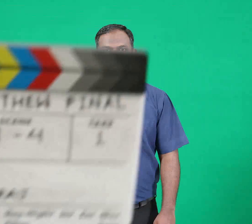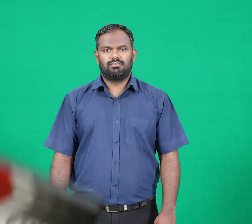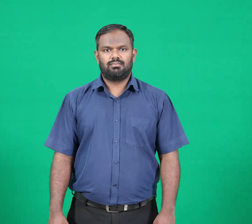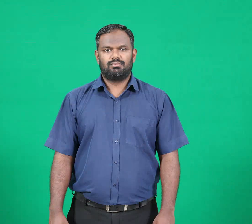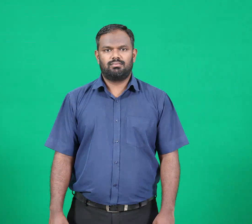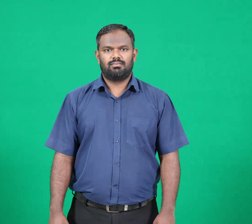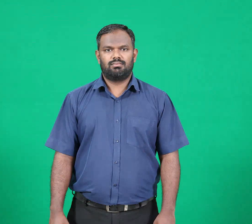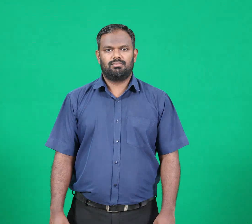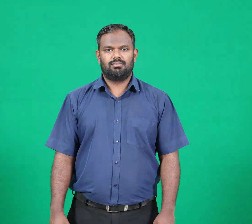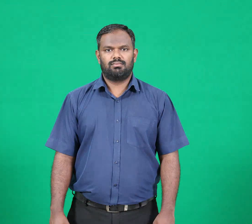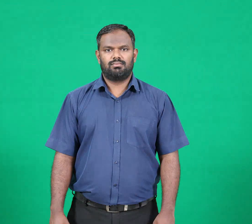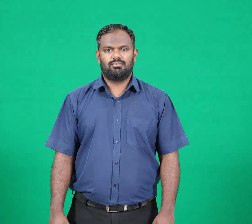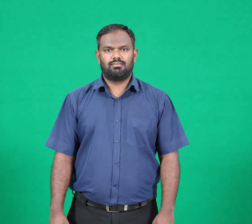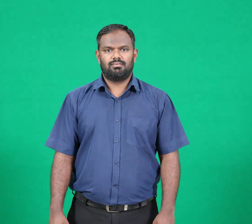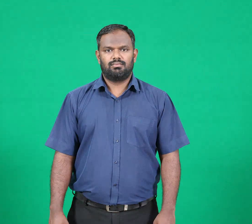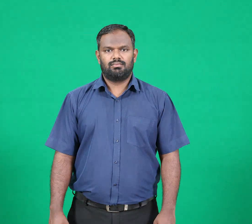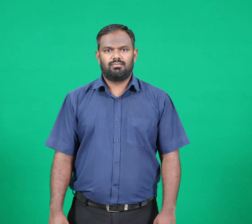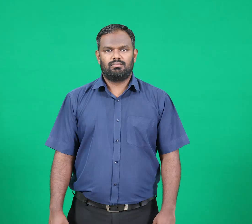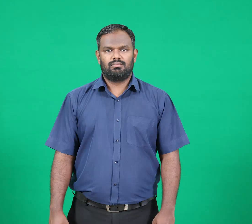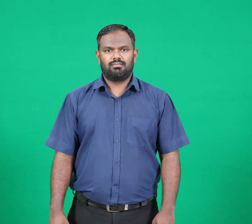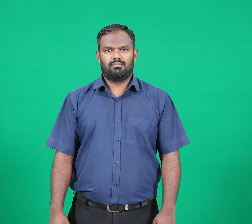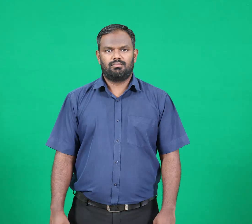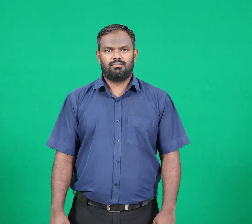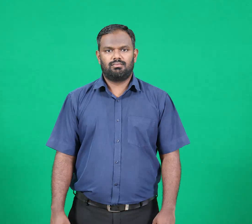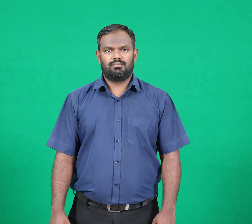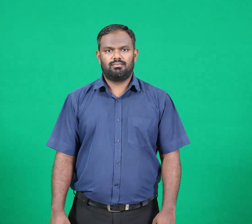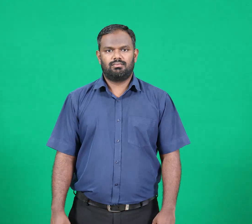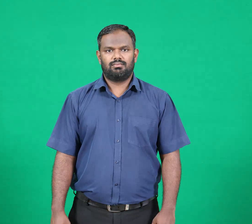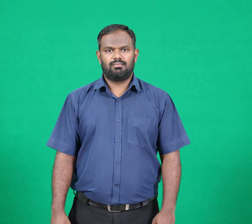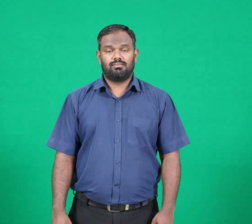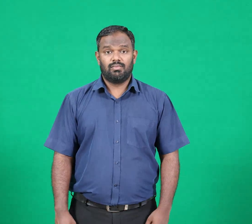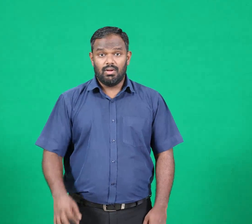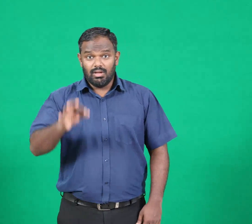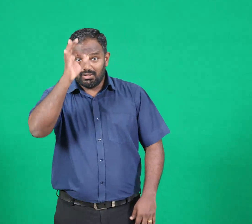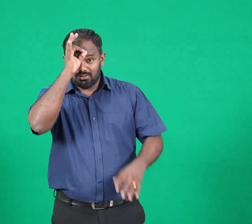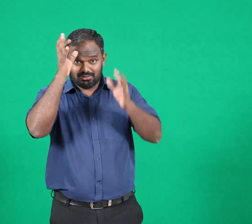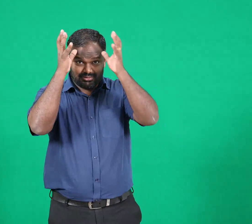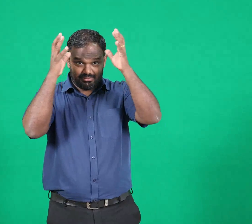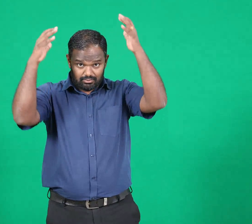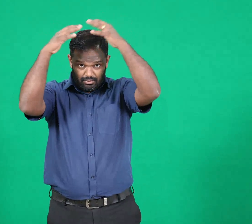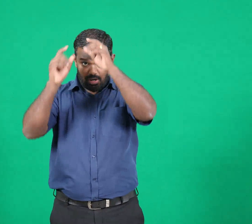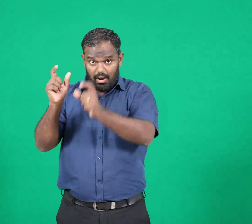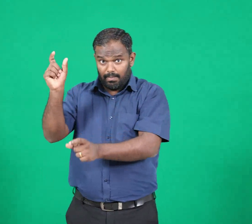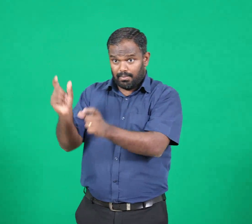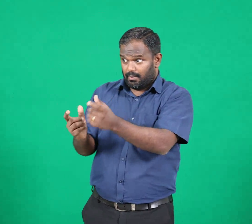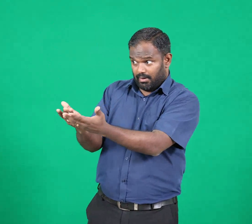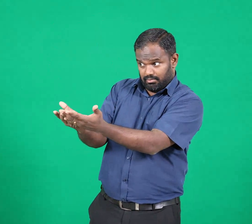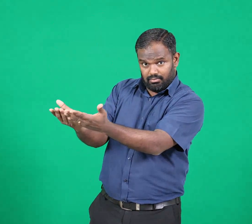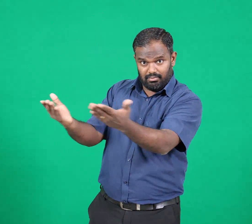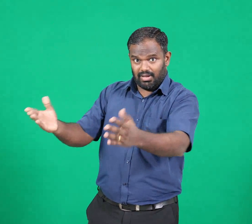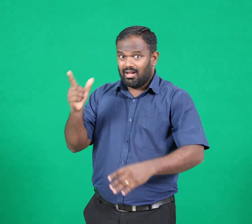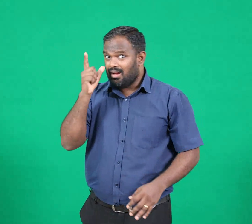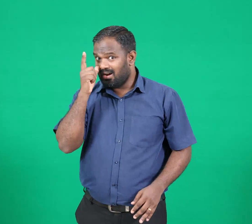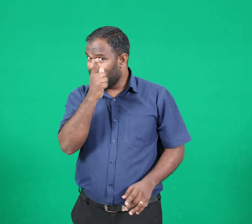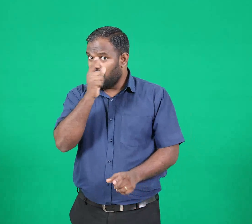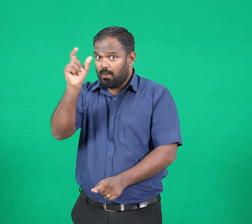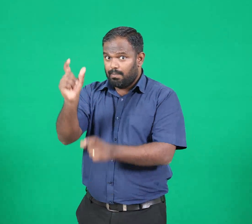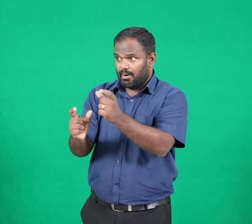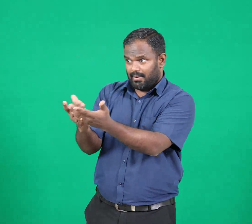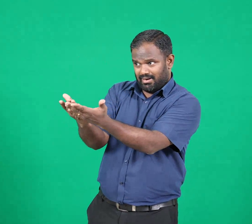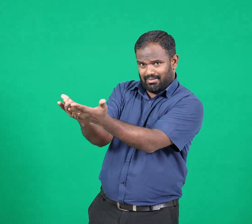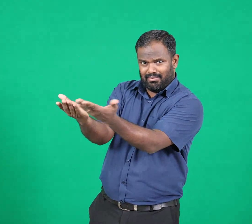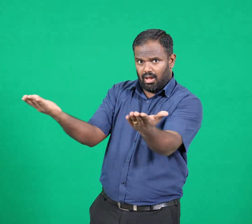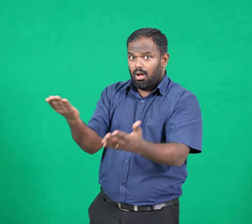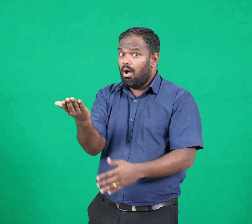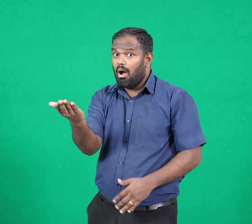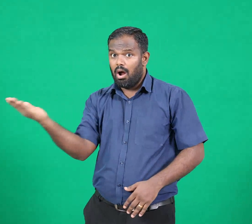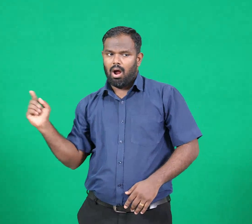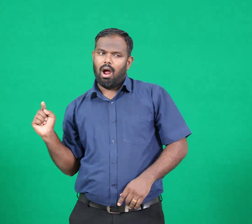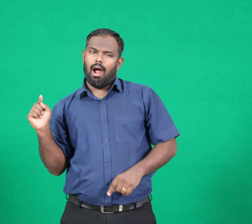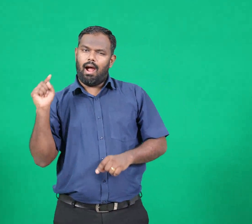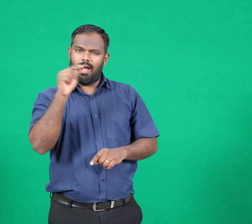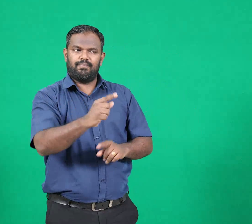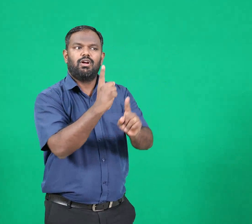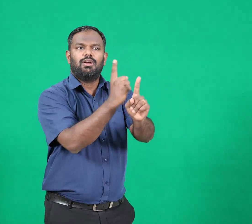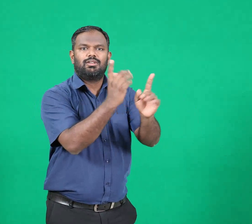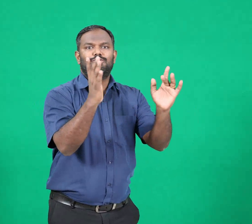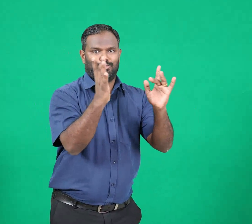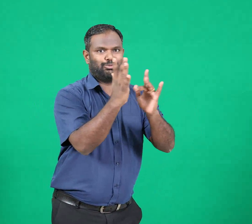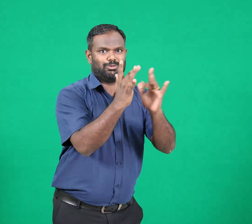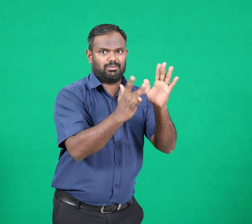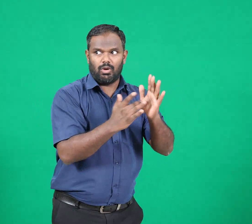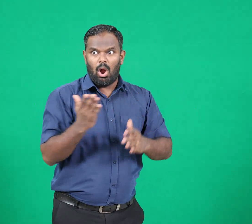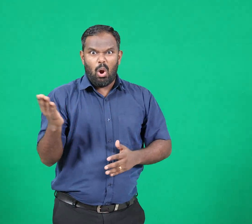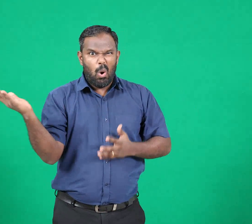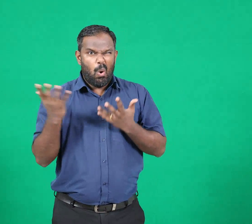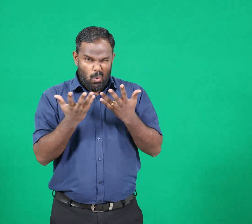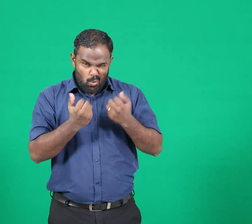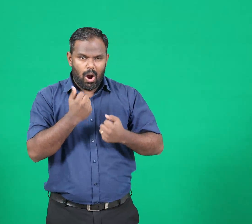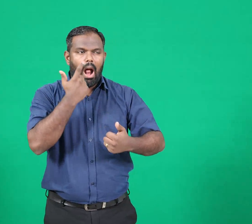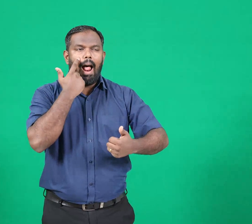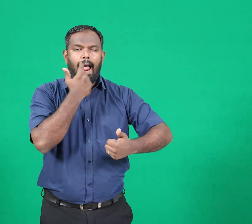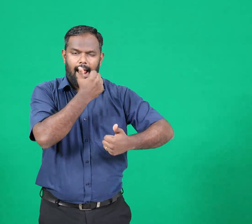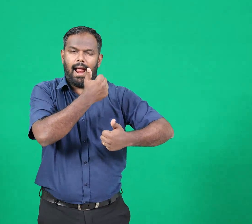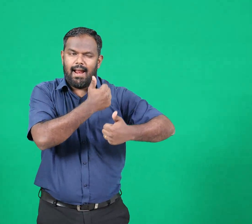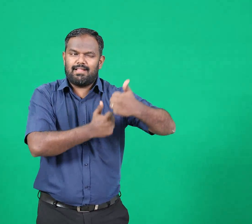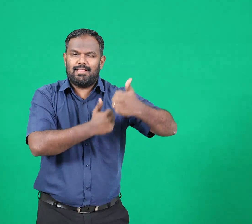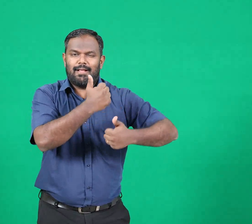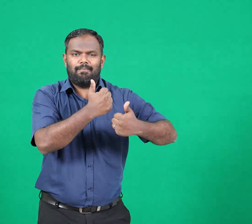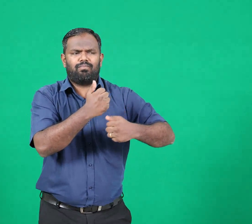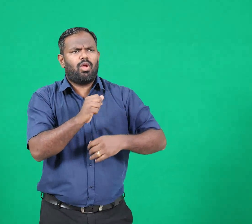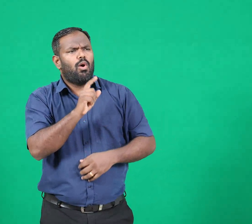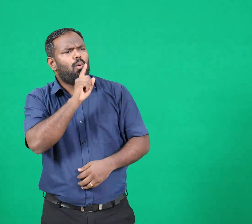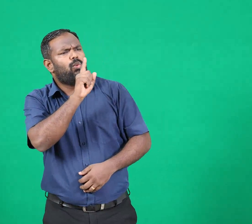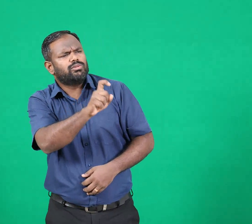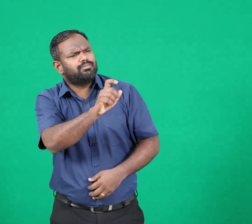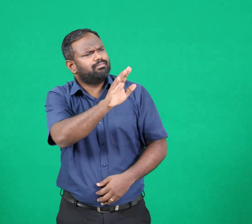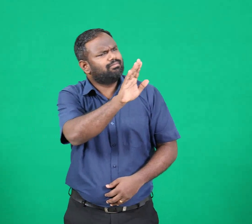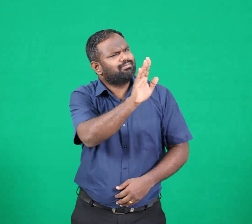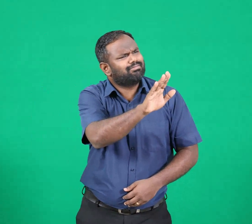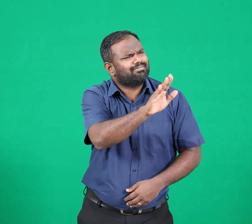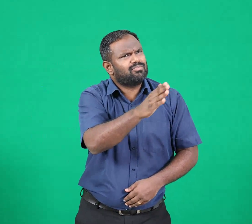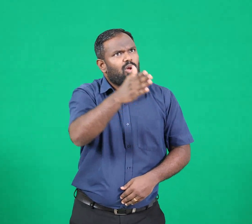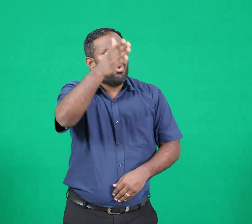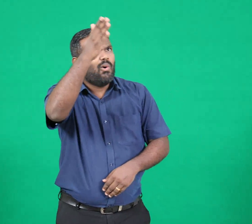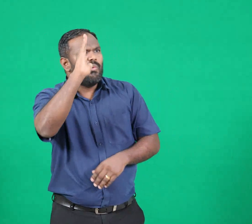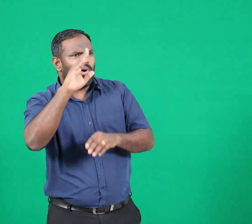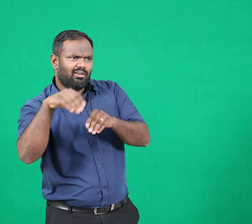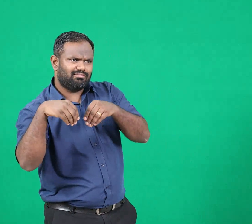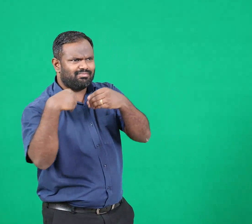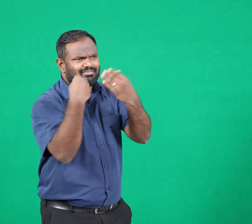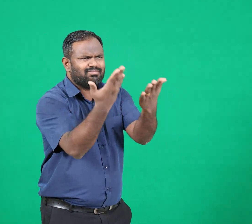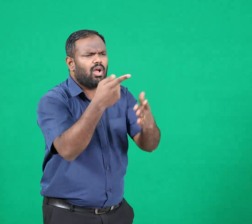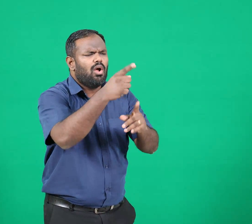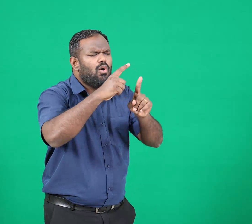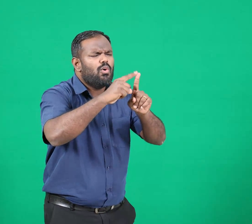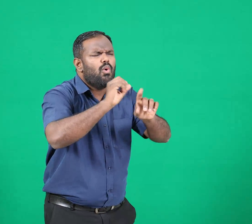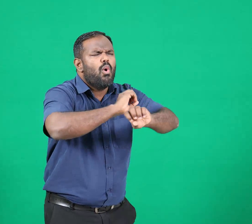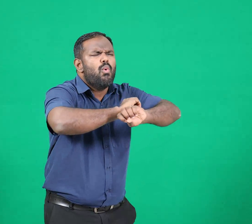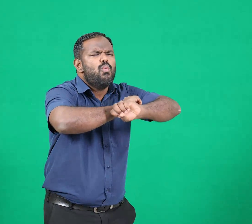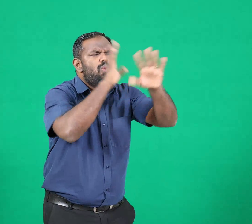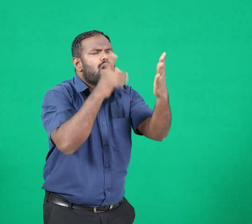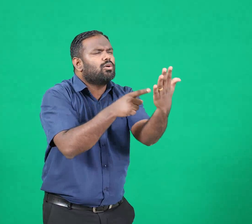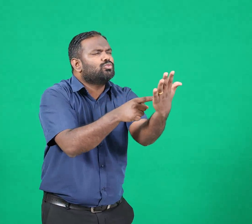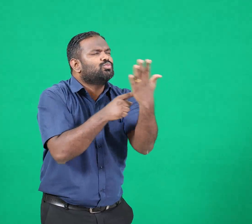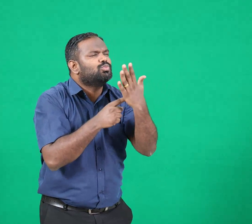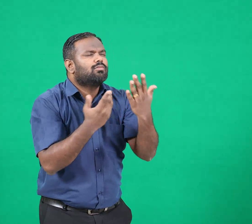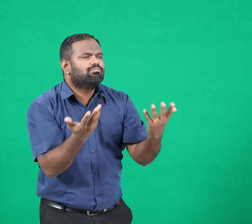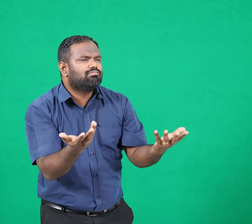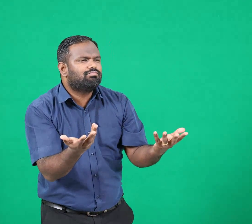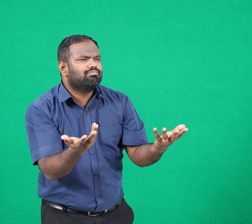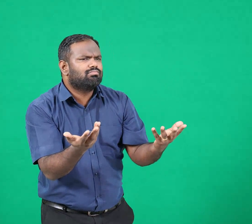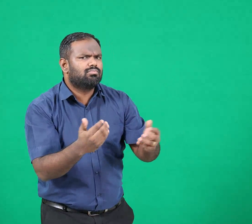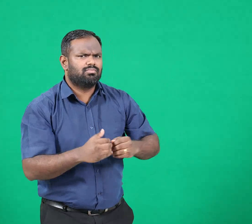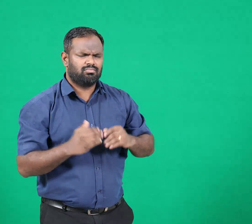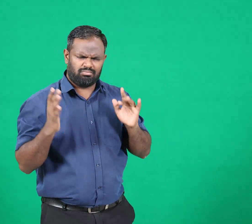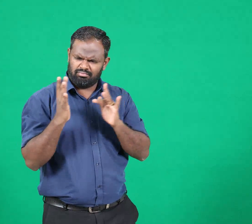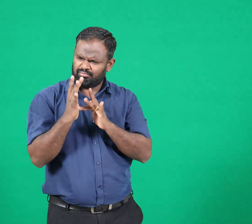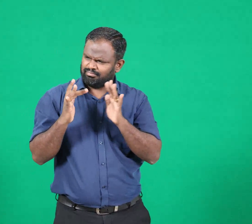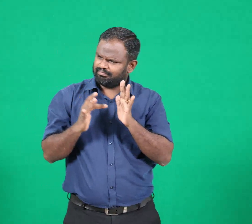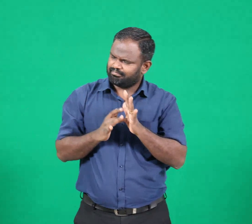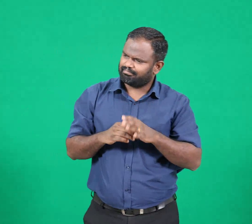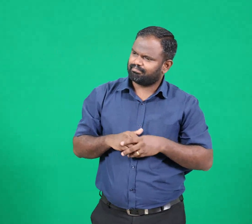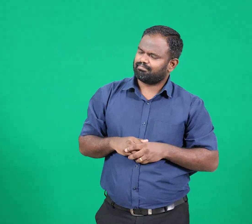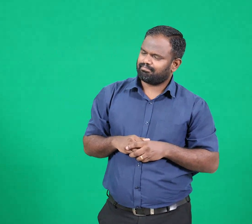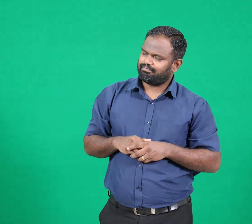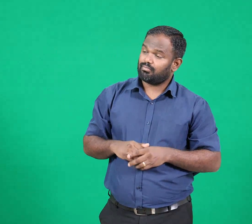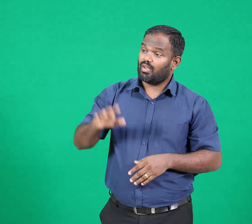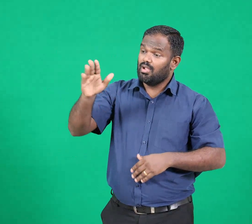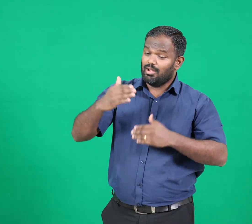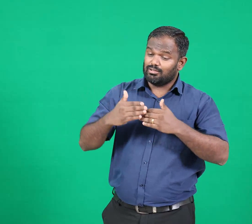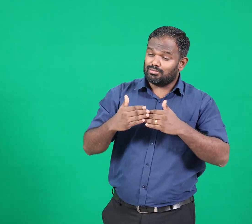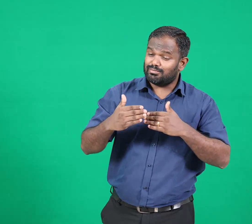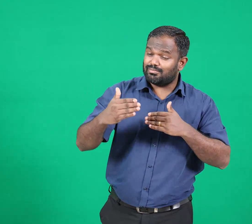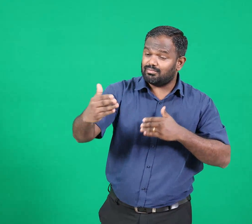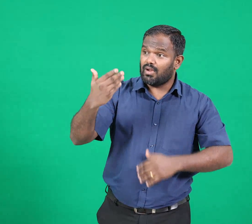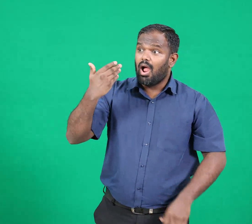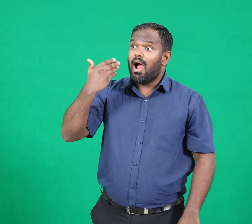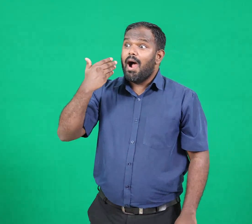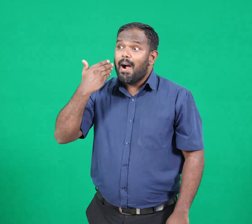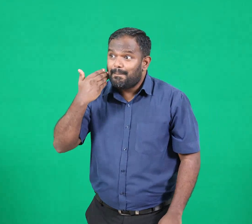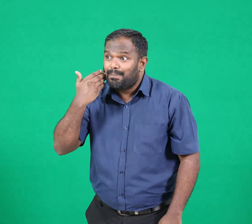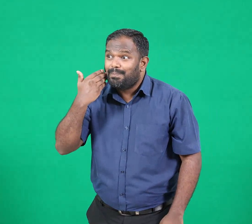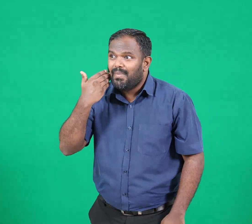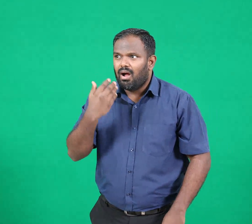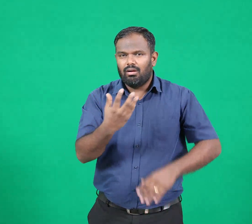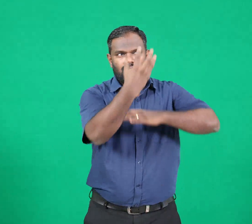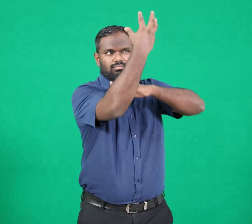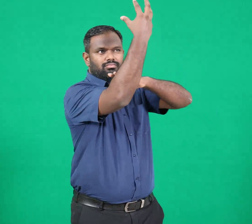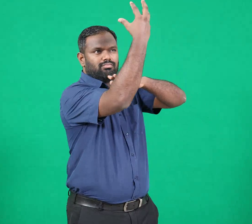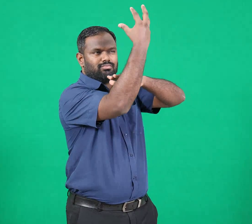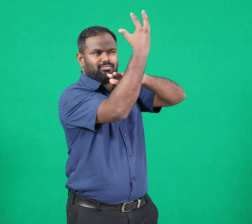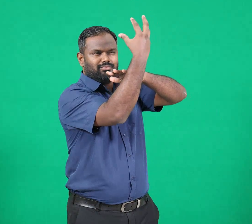Then the Pharisees and Sadducees came and tested Jesus by asking Him to show them a sign from heaven.